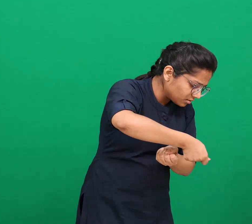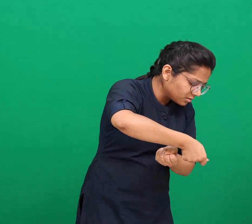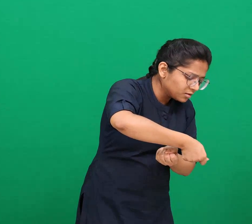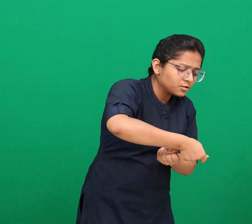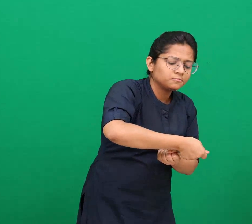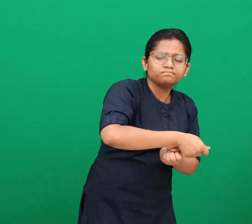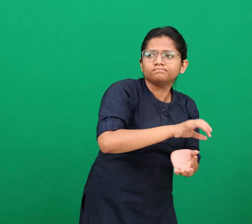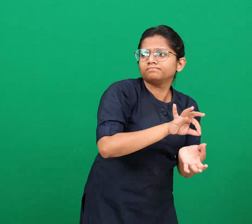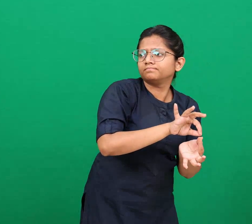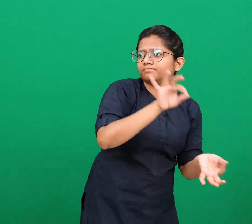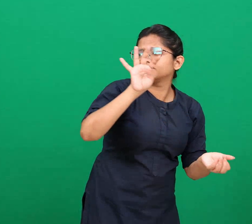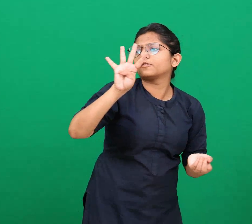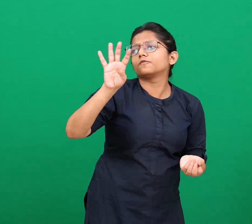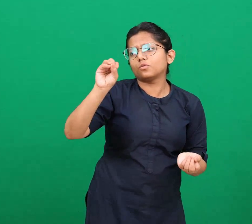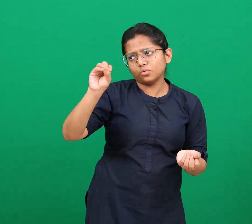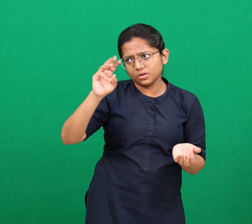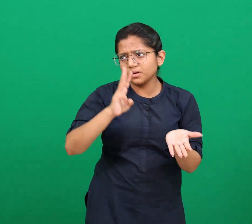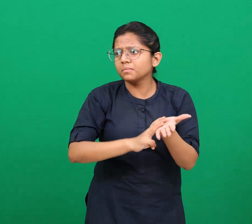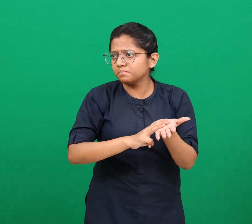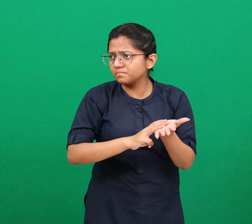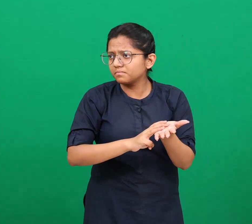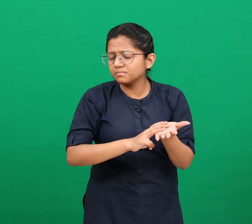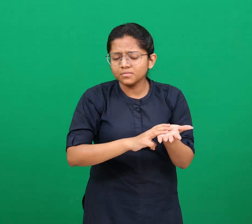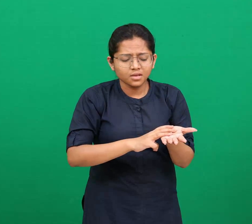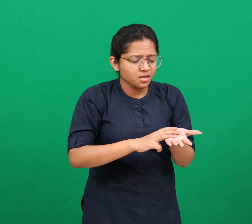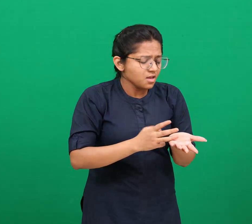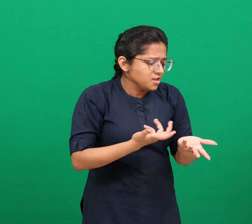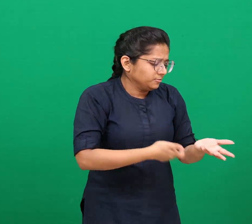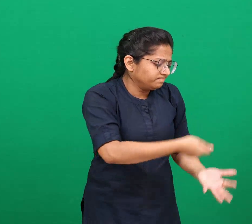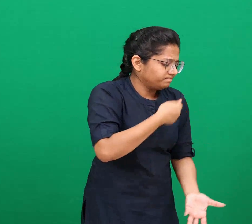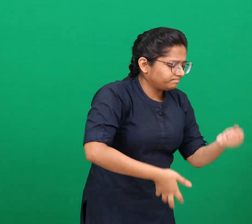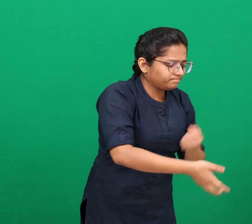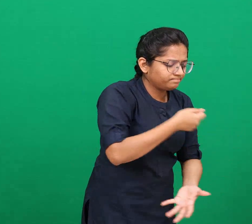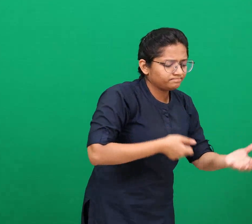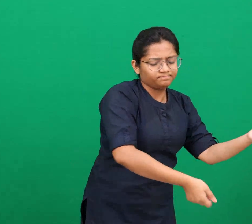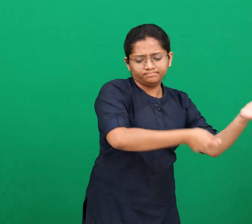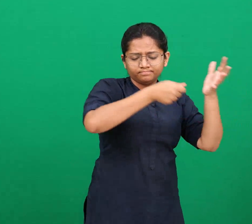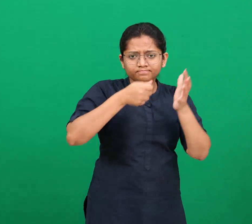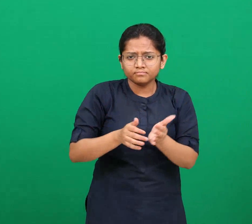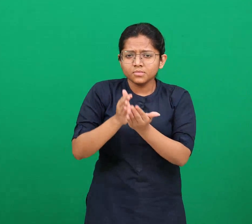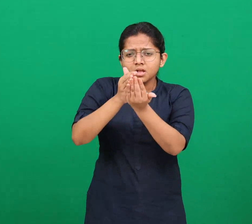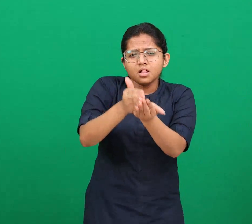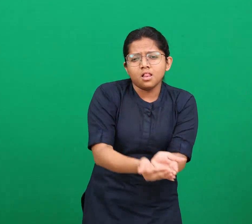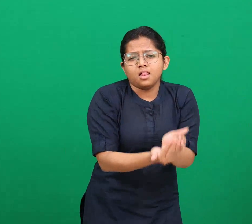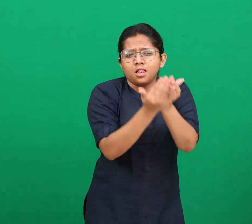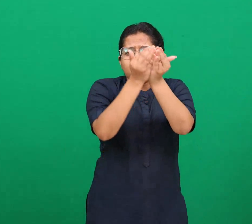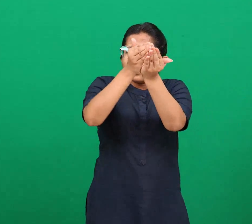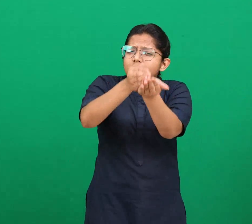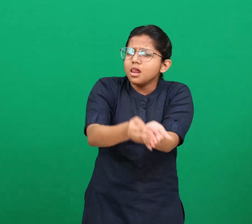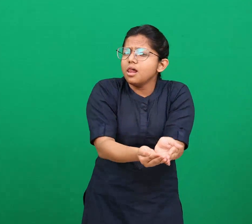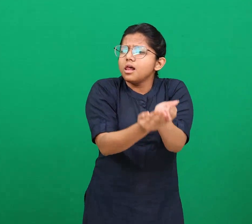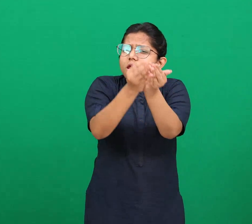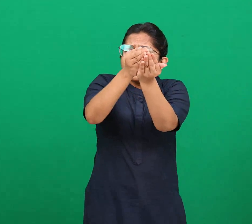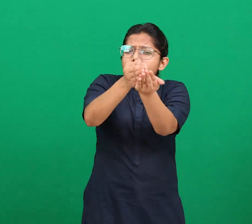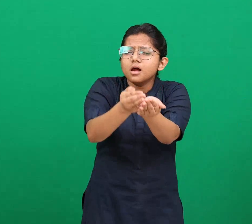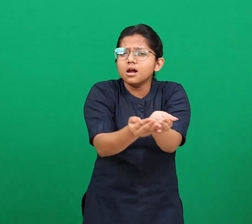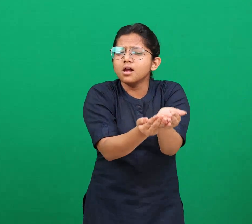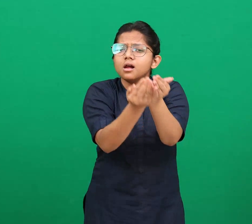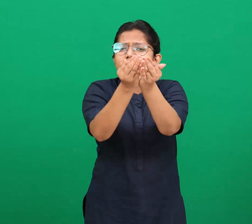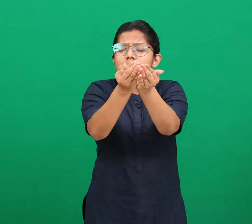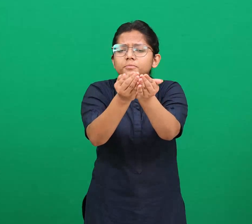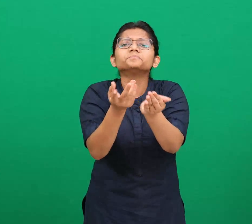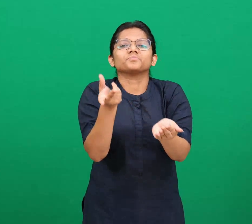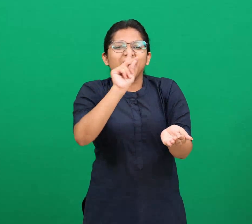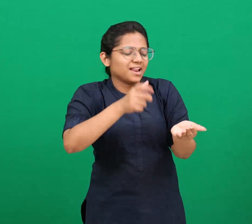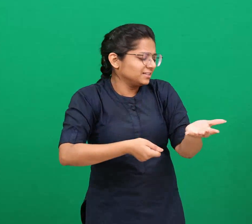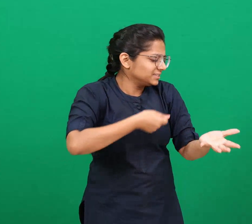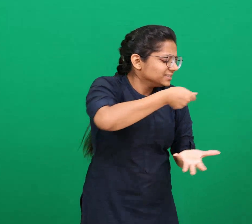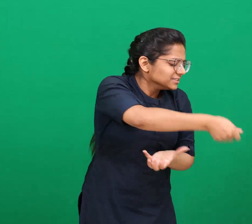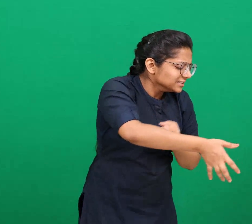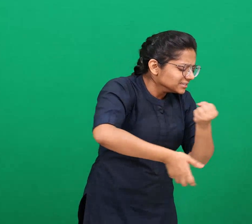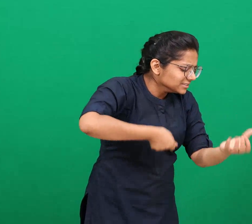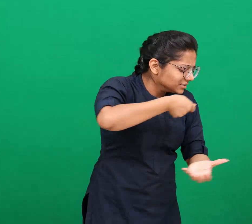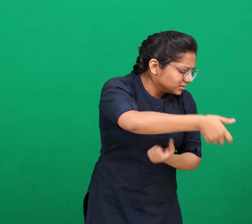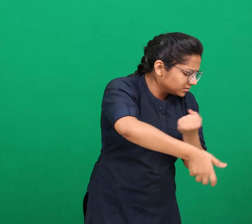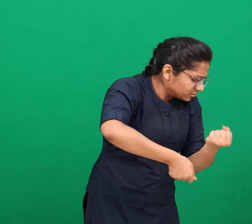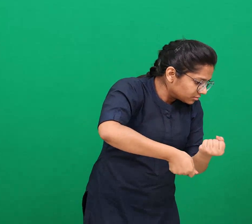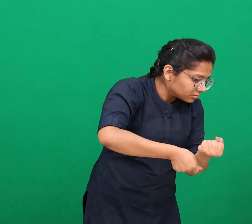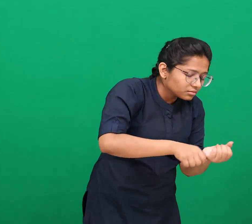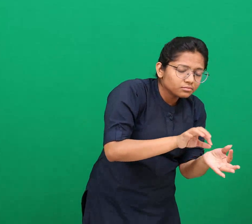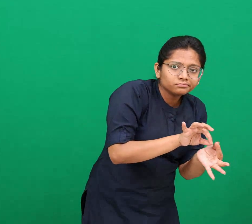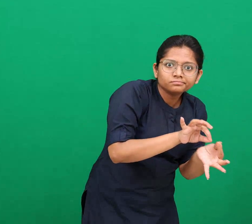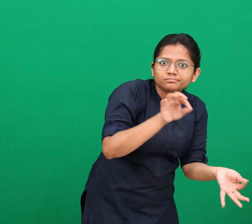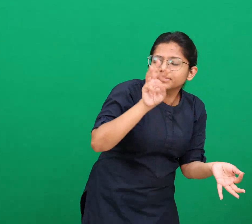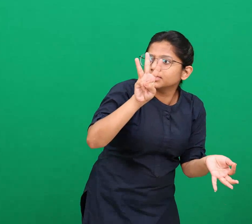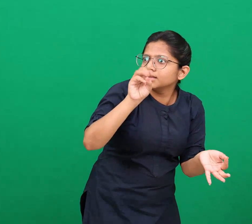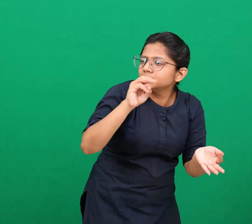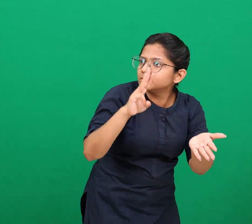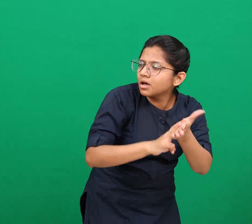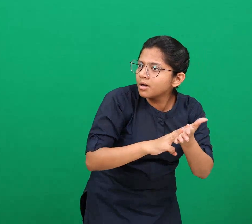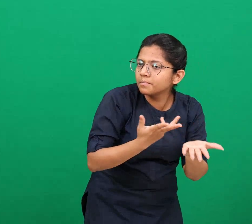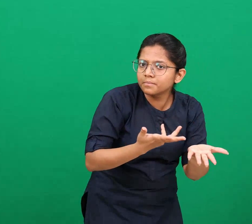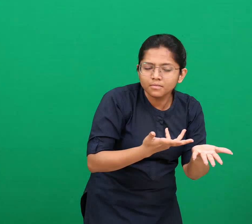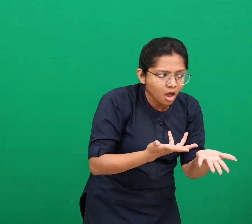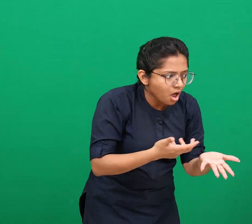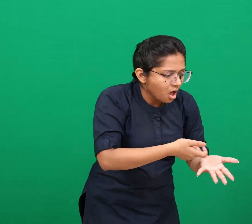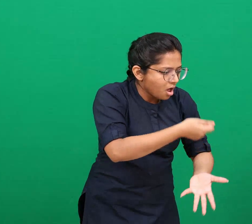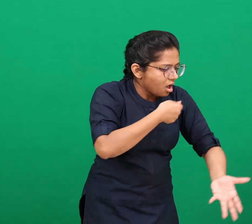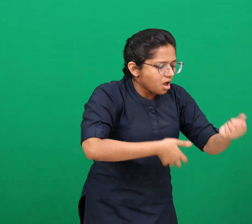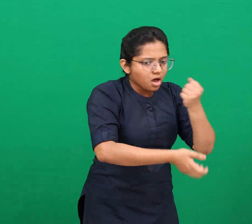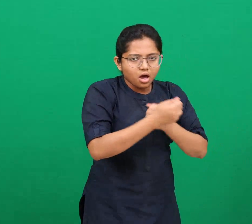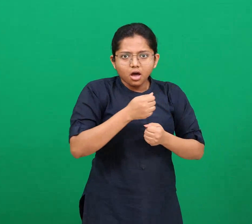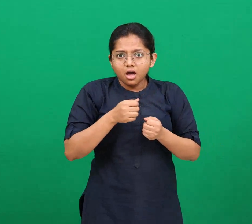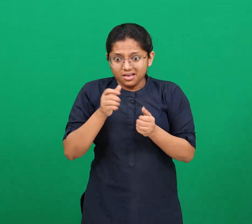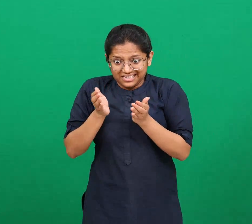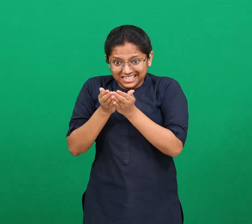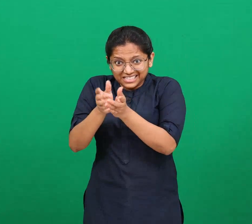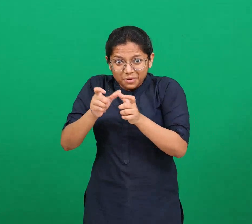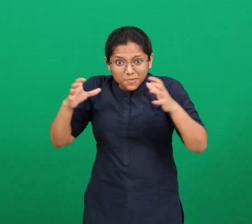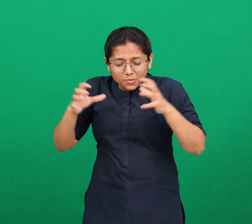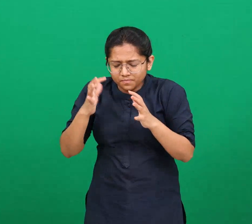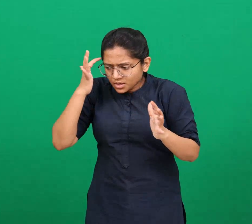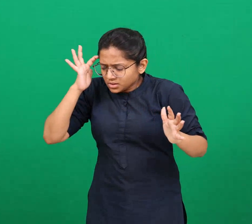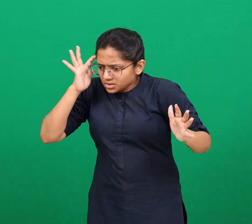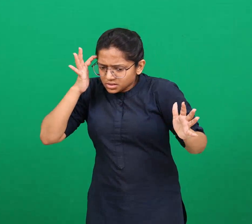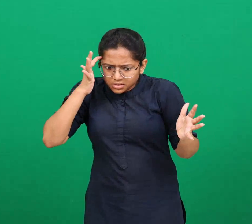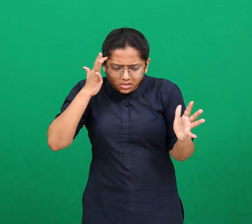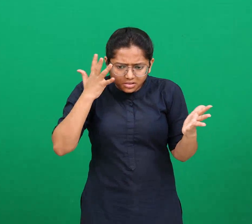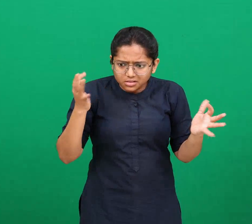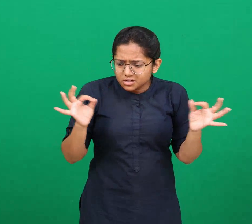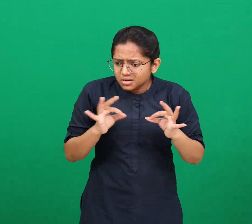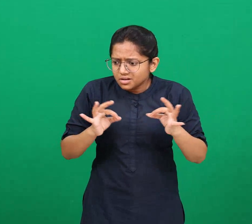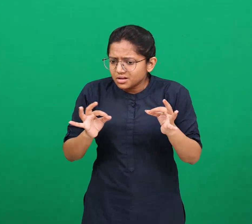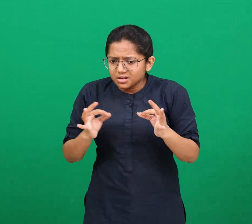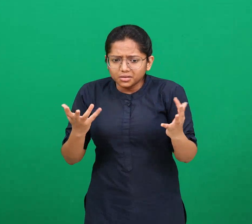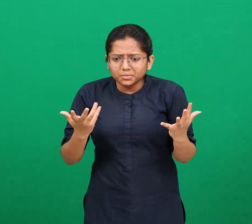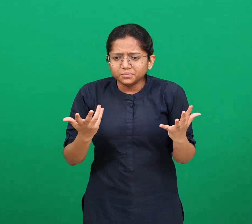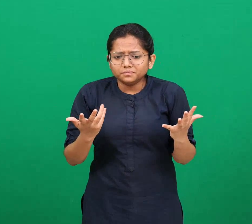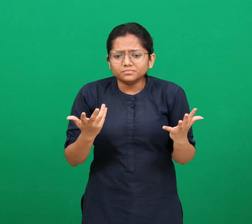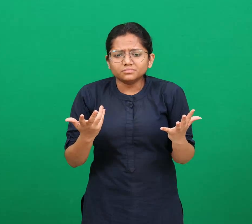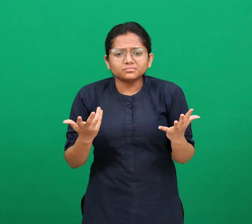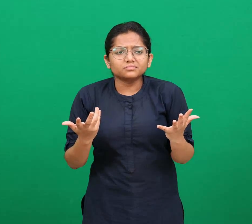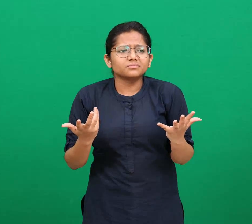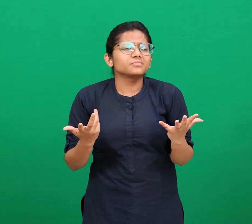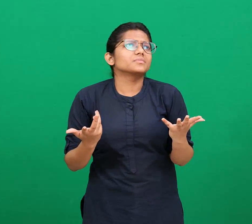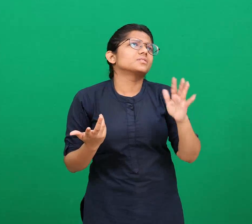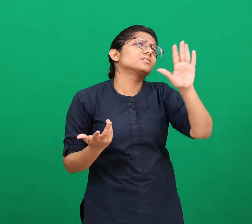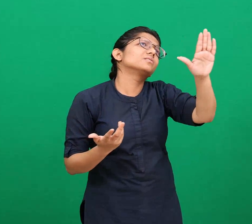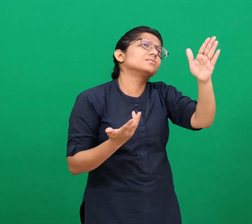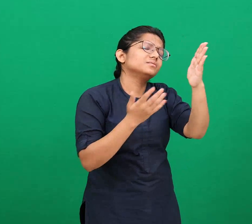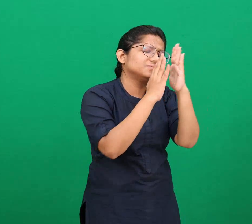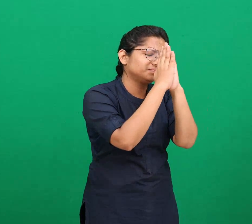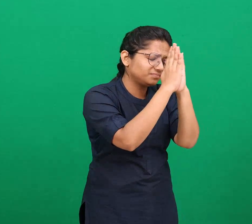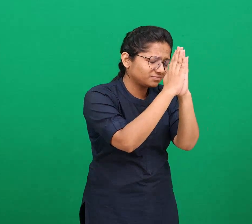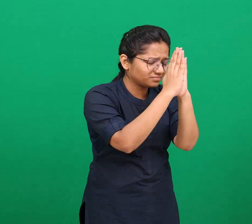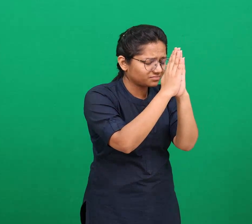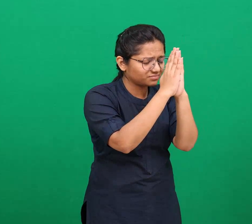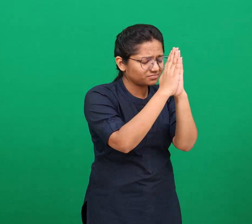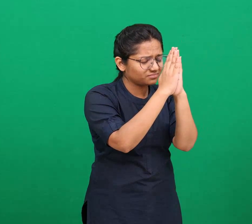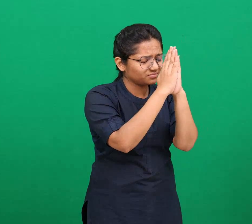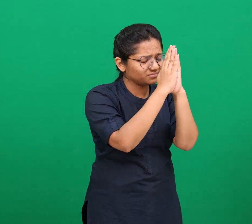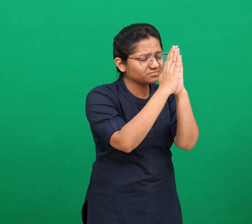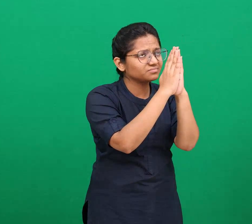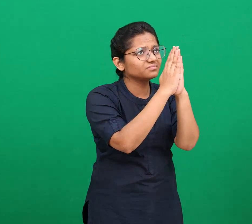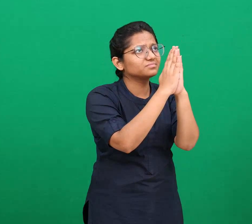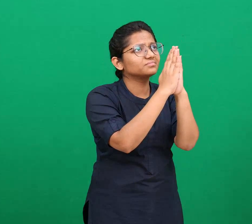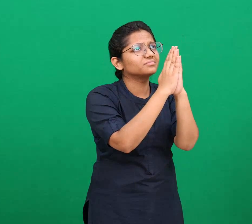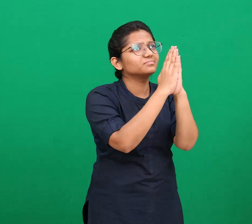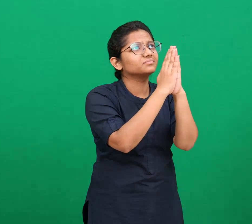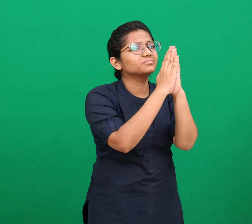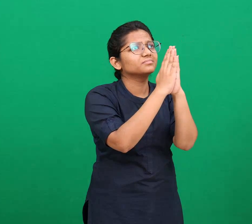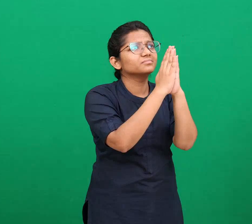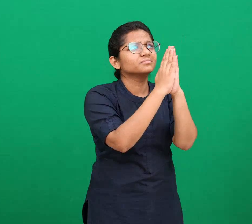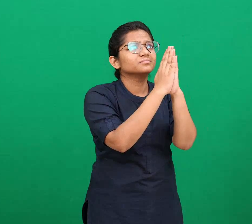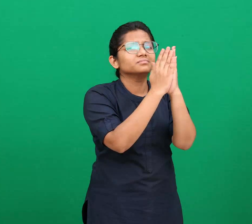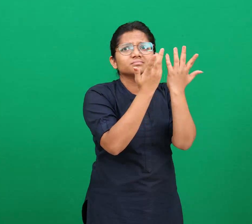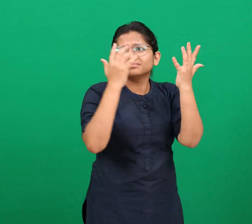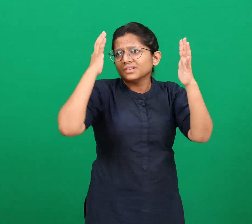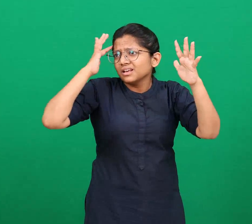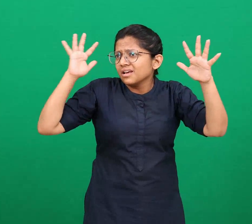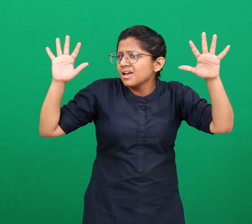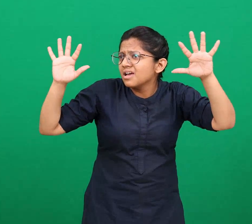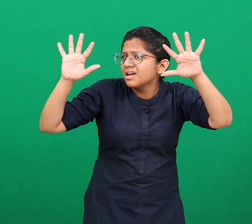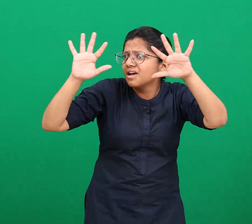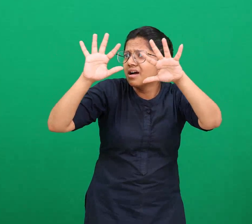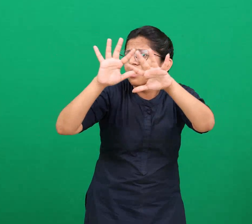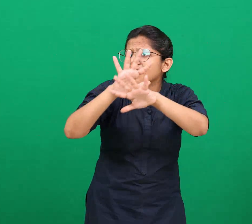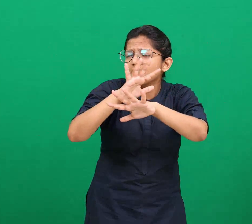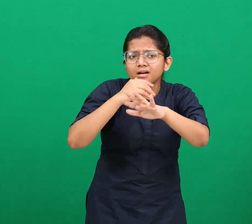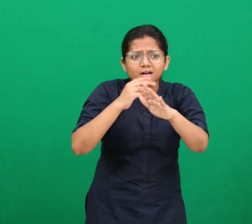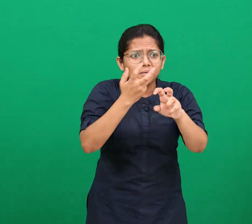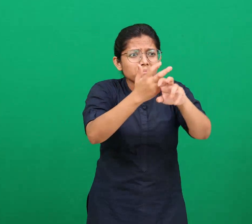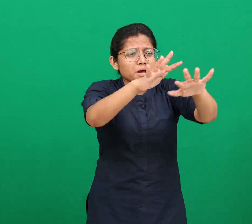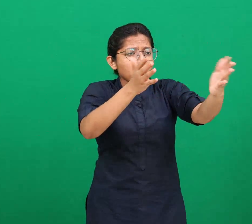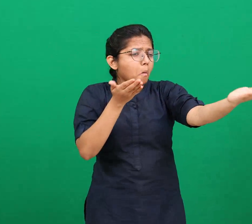Going a little farther, they took another set of soundings that read fifteen fathoms.